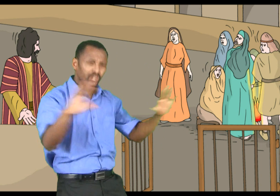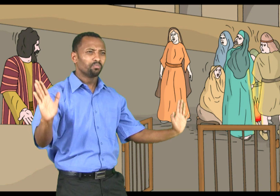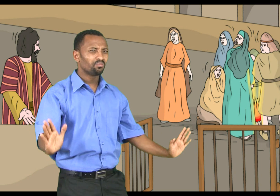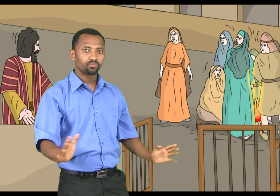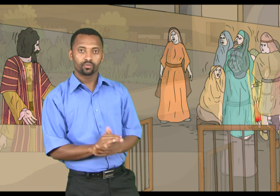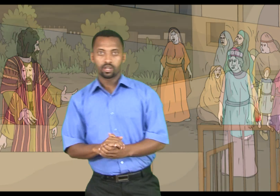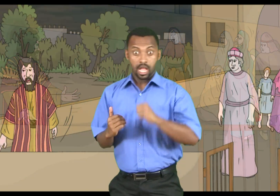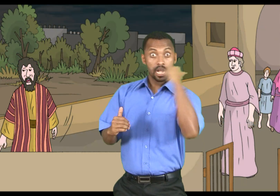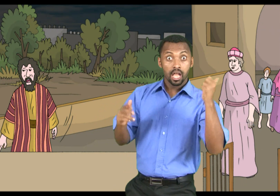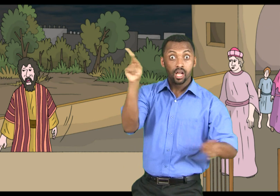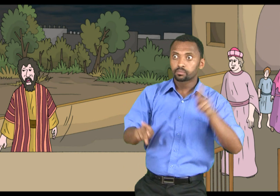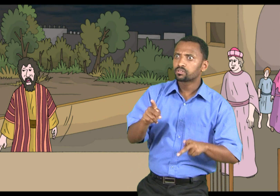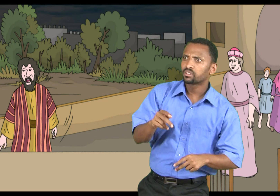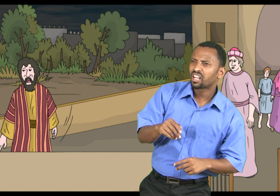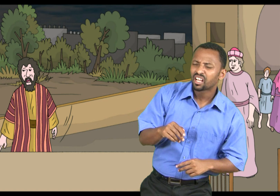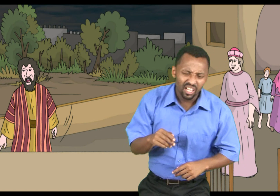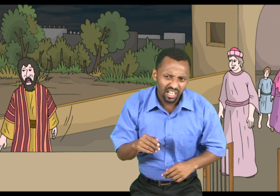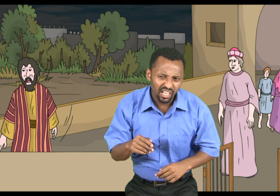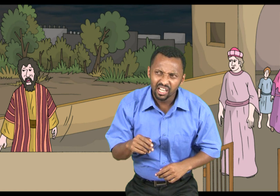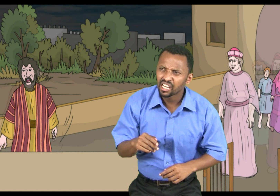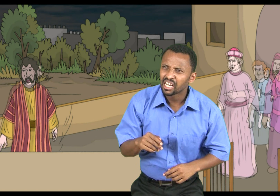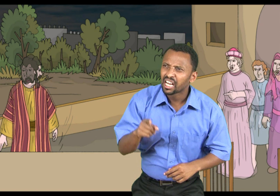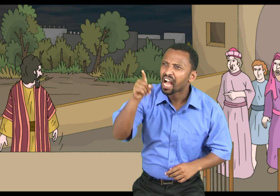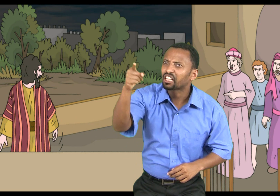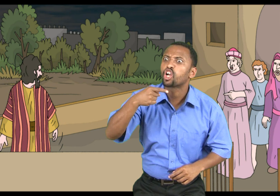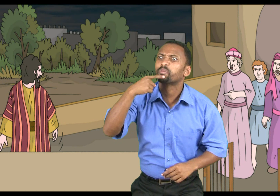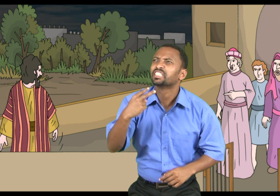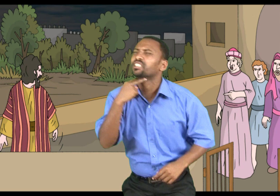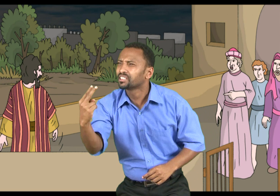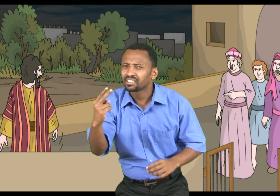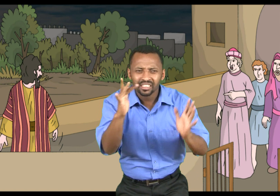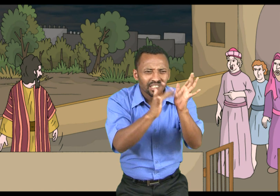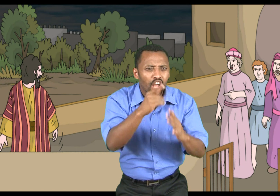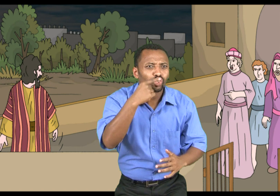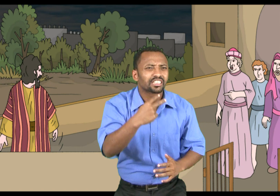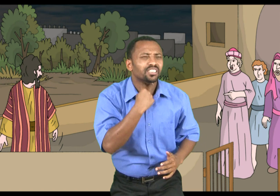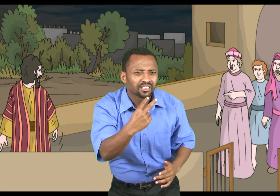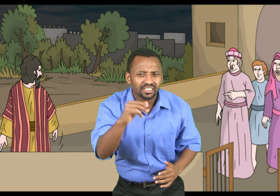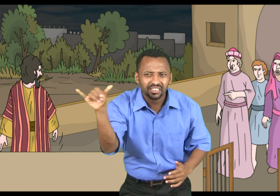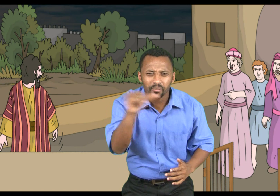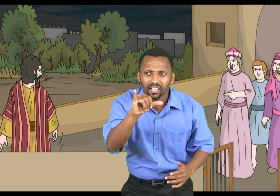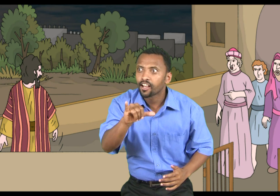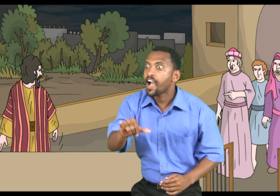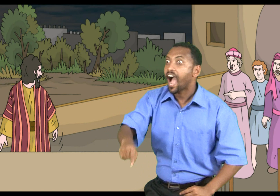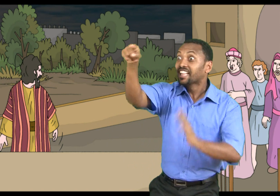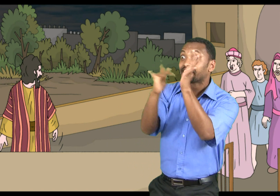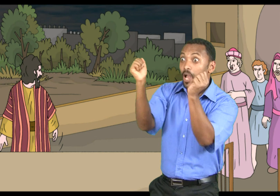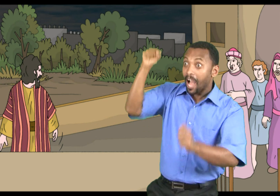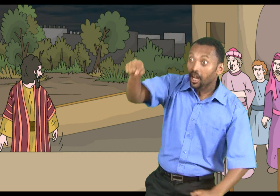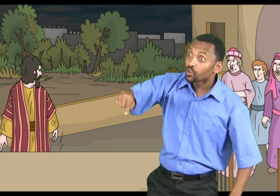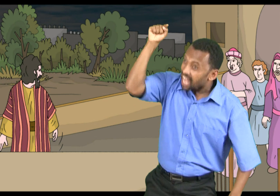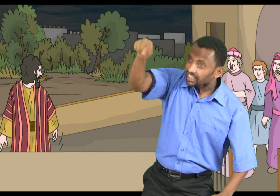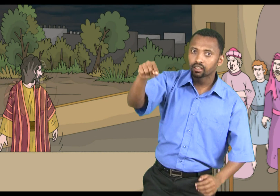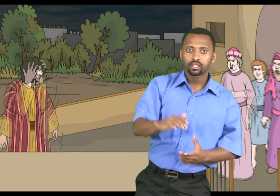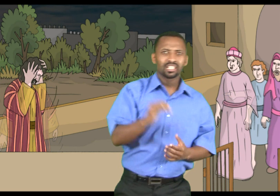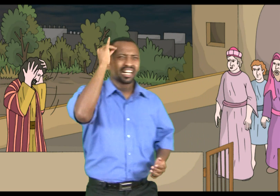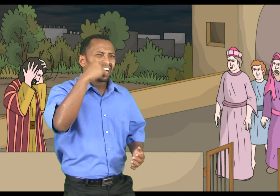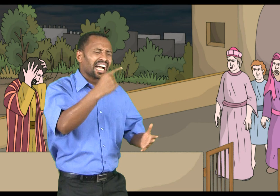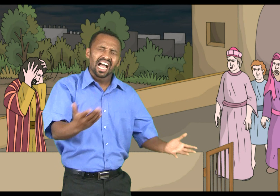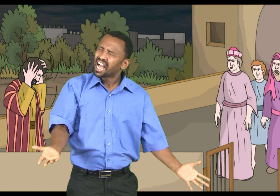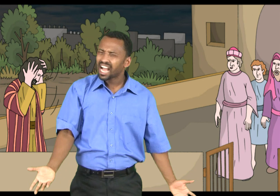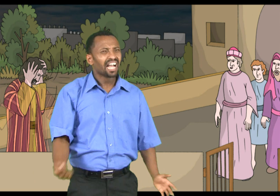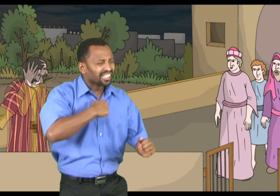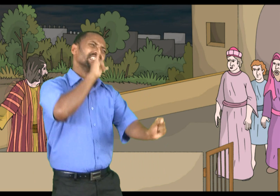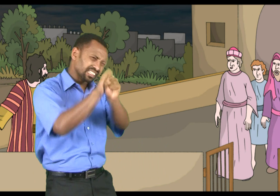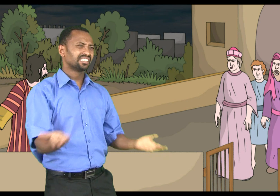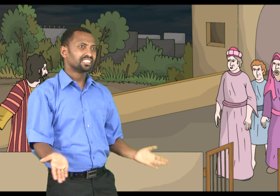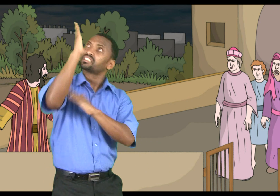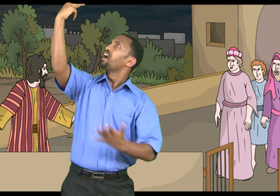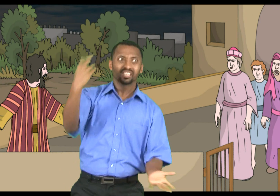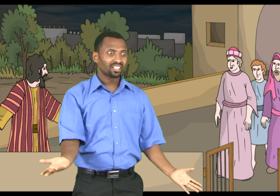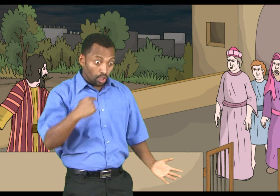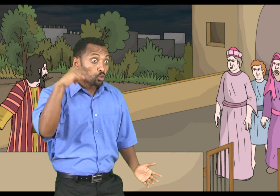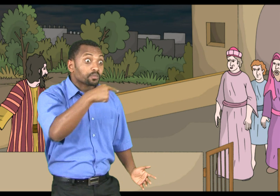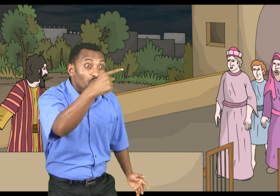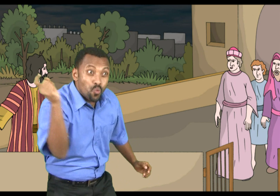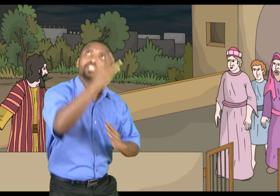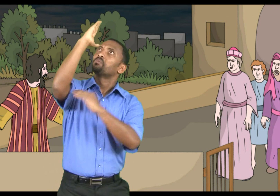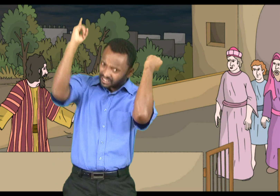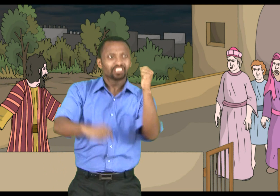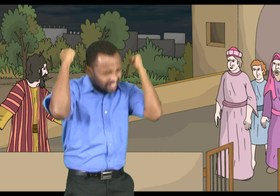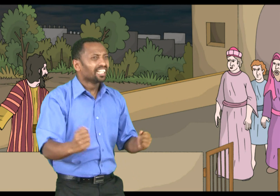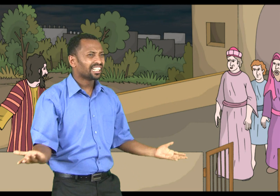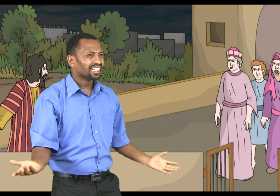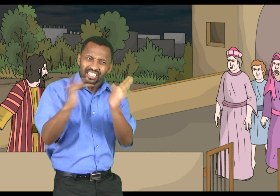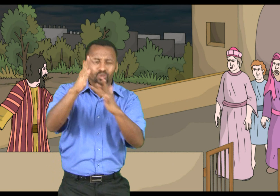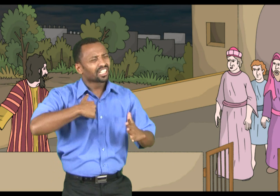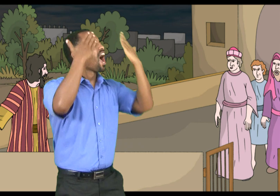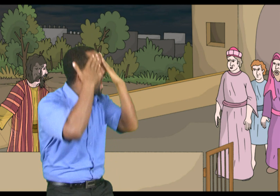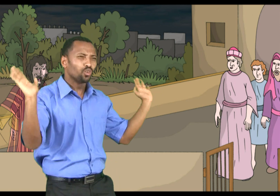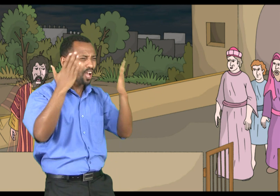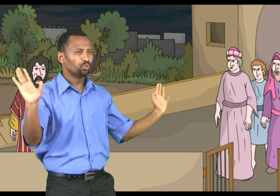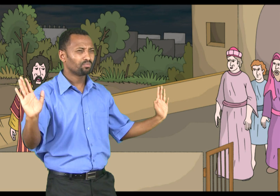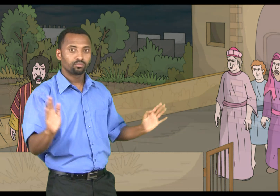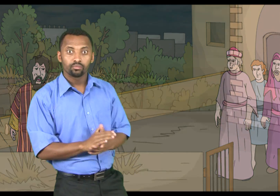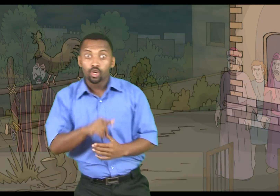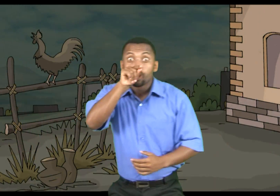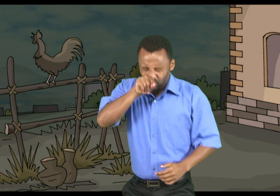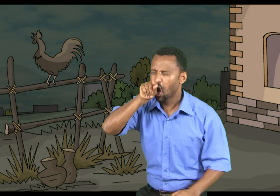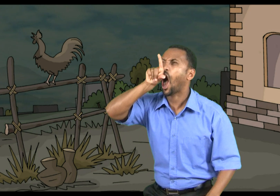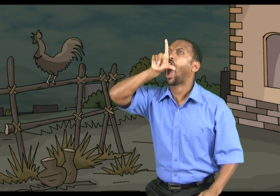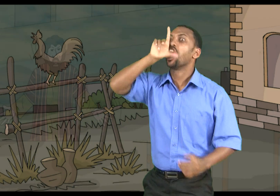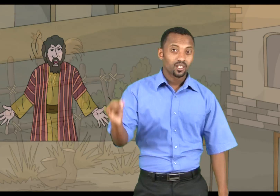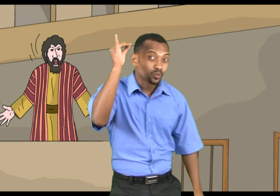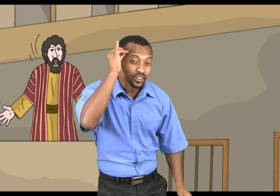After a little while, those standing nearby came up to Peter. “Surely you are one of them,” they said, “for your accent gives you away.” At that he began to curse and swear to them, “I do not know the man!”